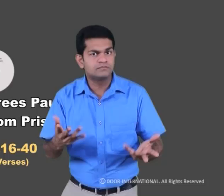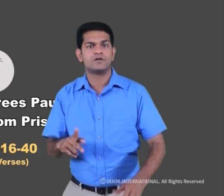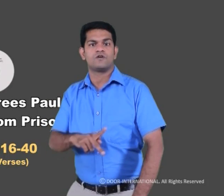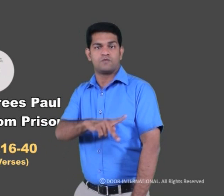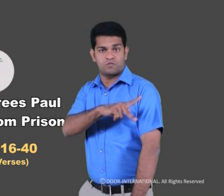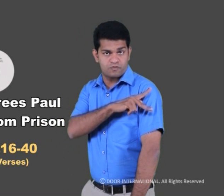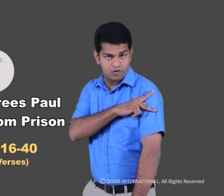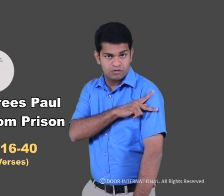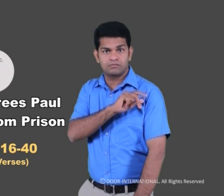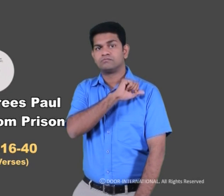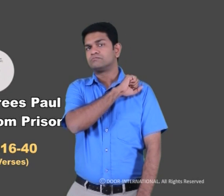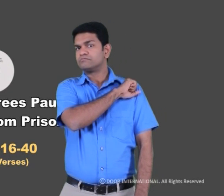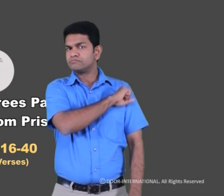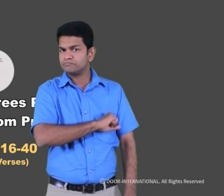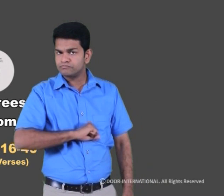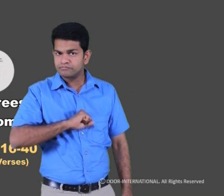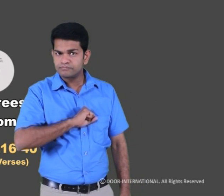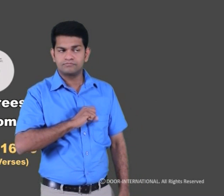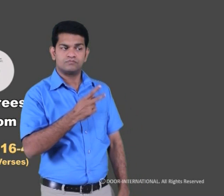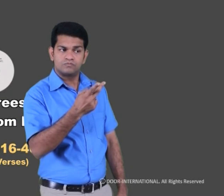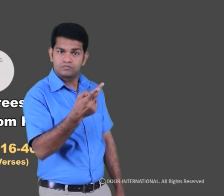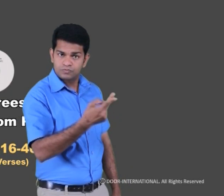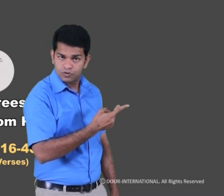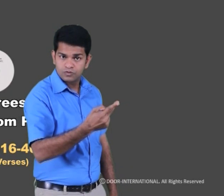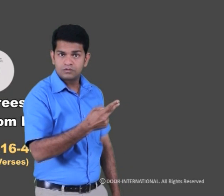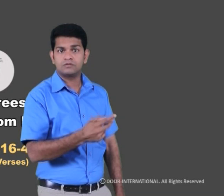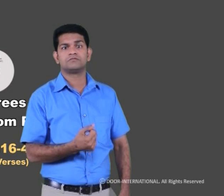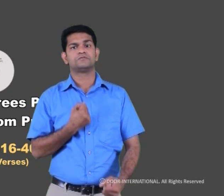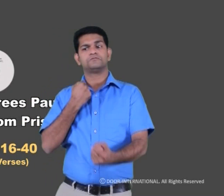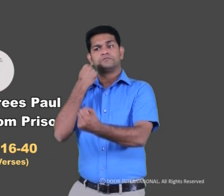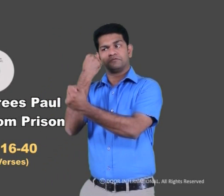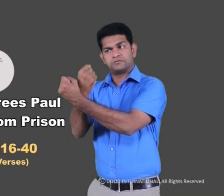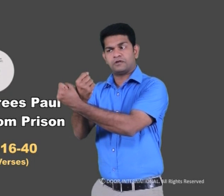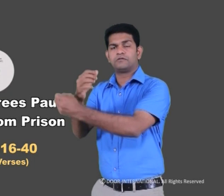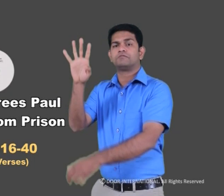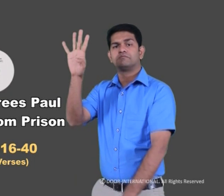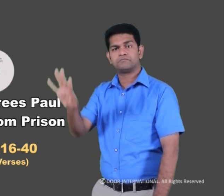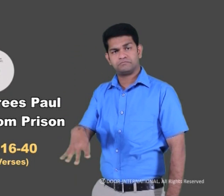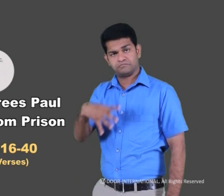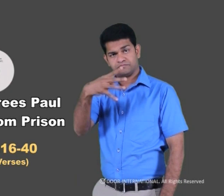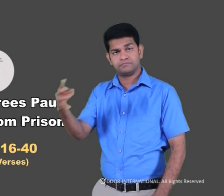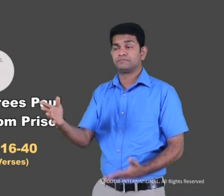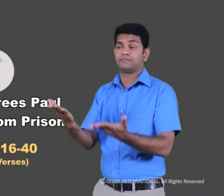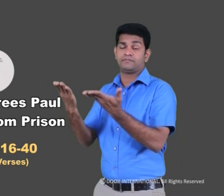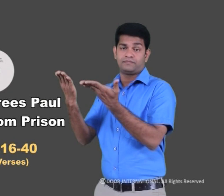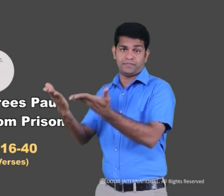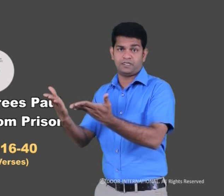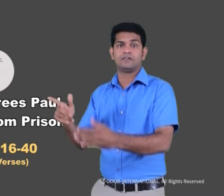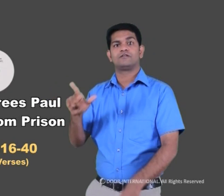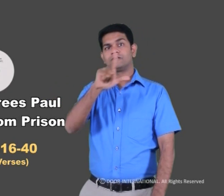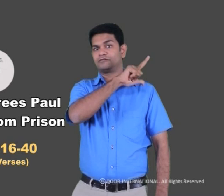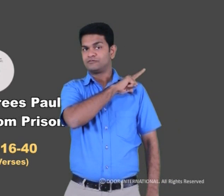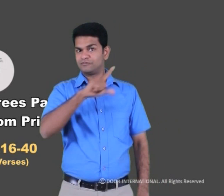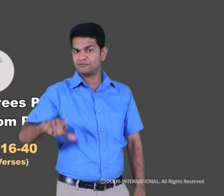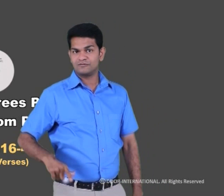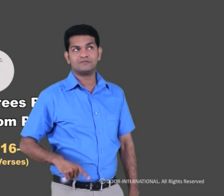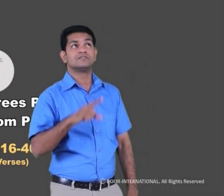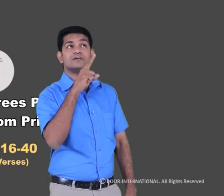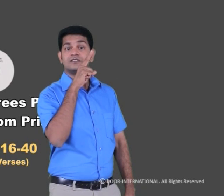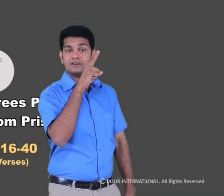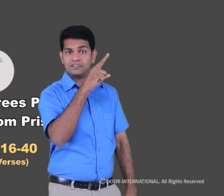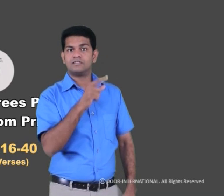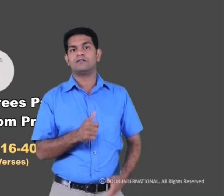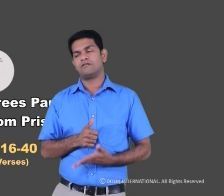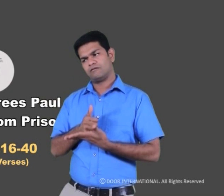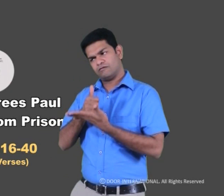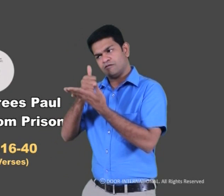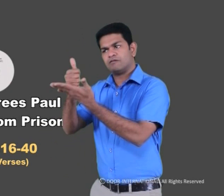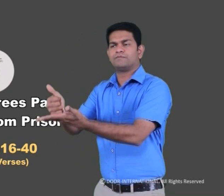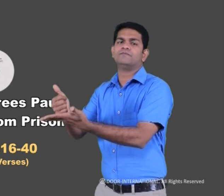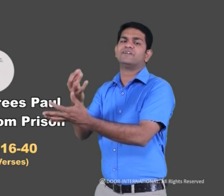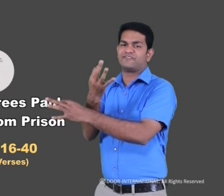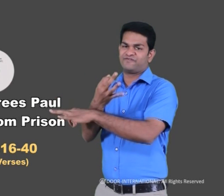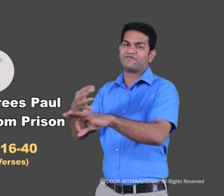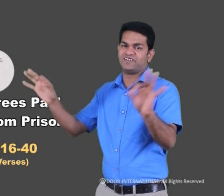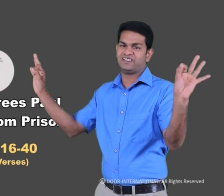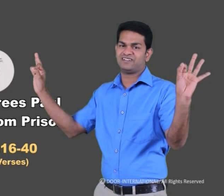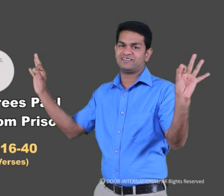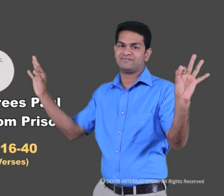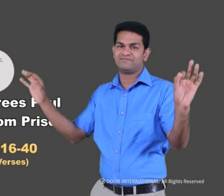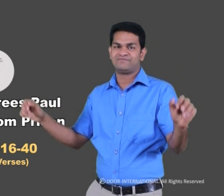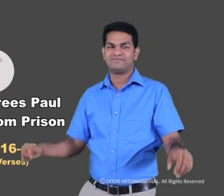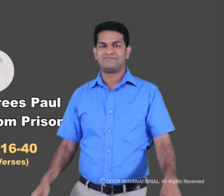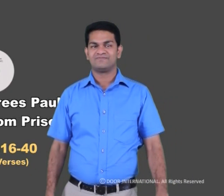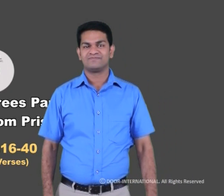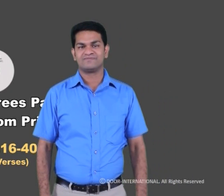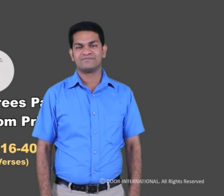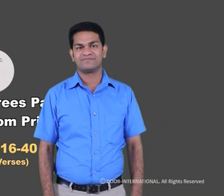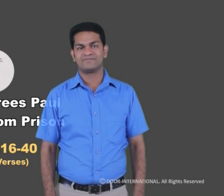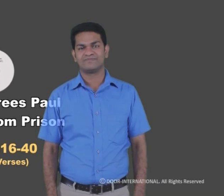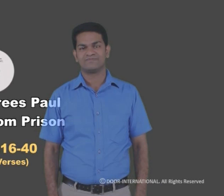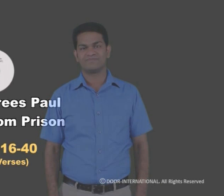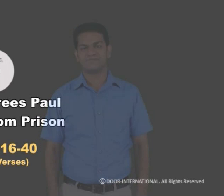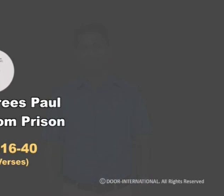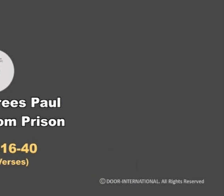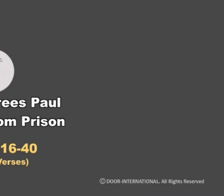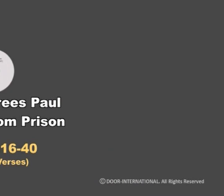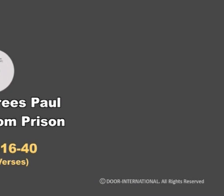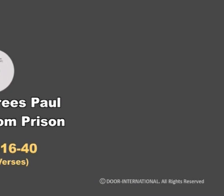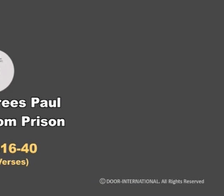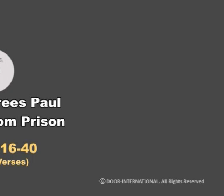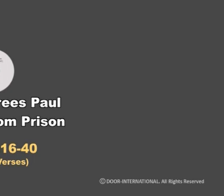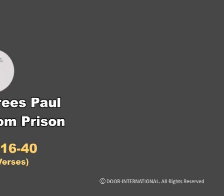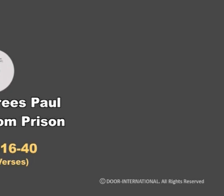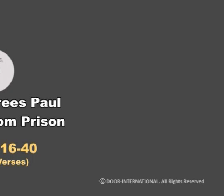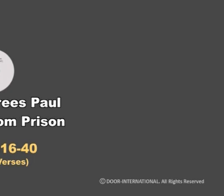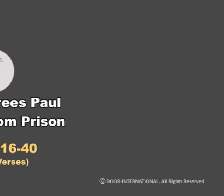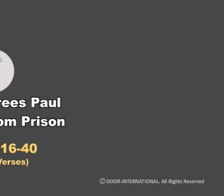The Lord frees Paul and Silas from prison